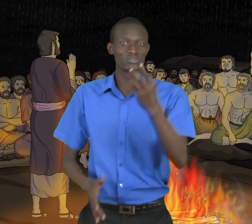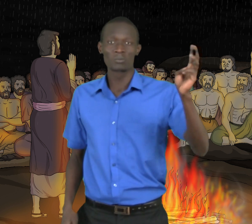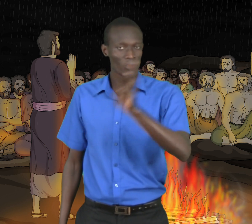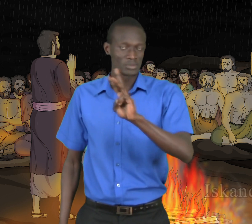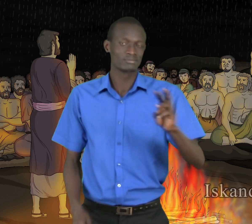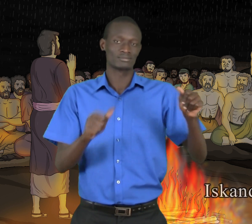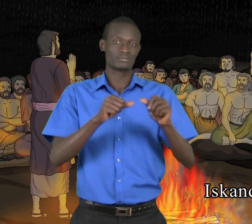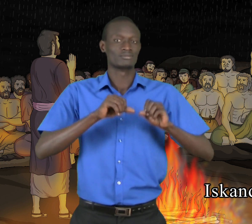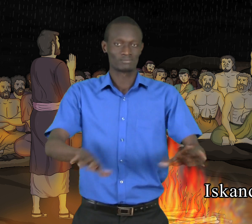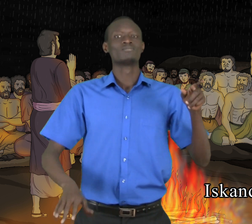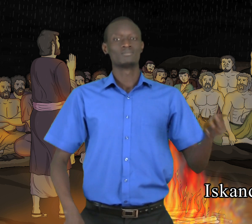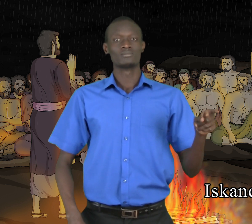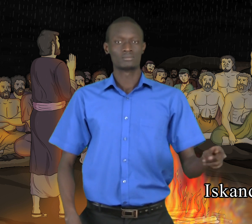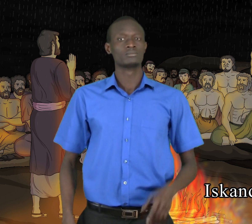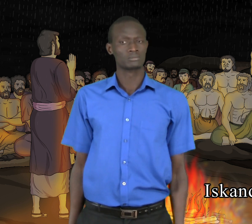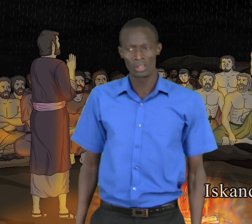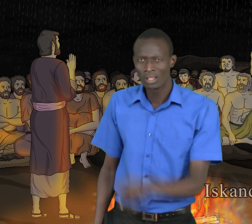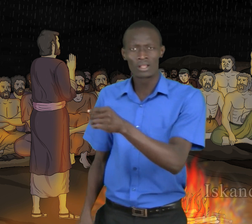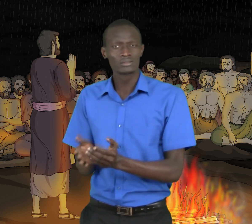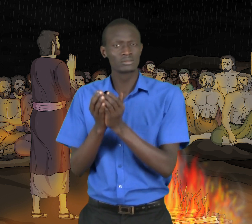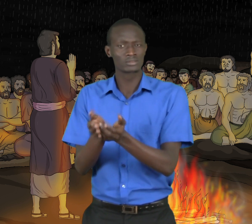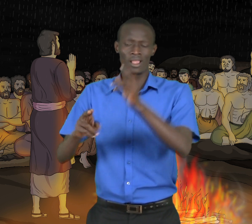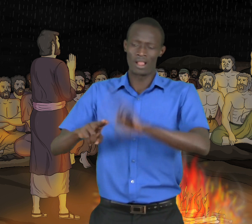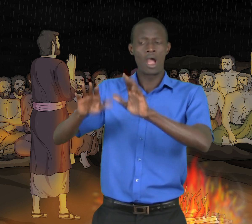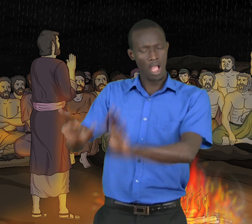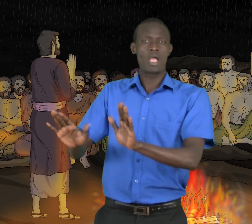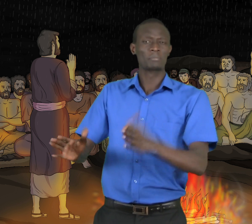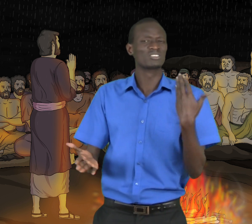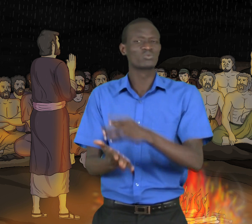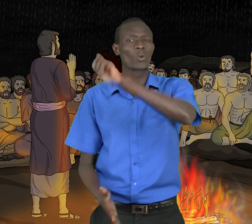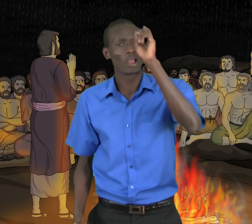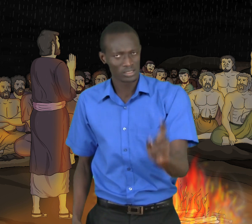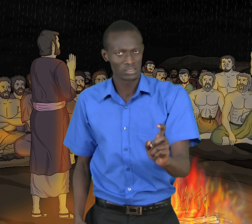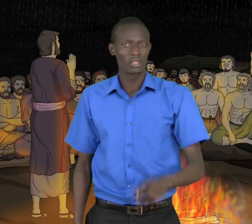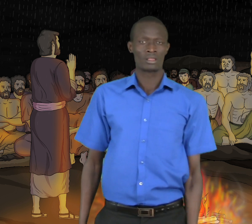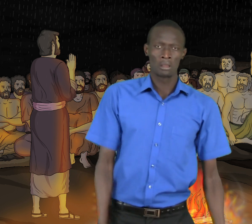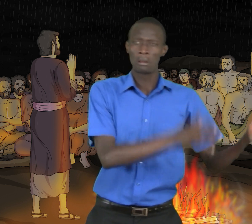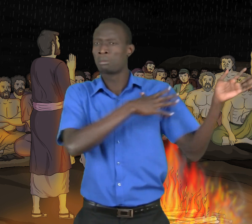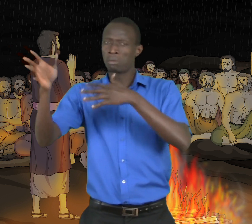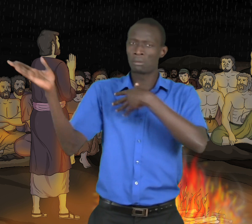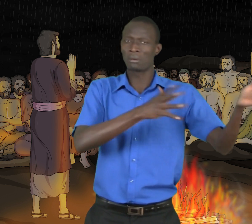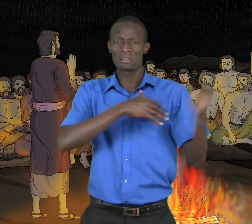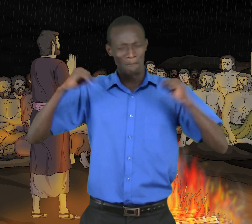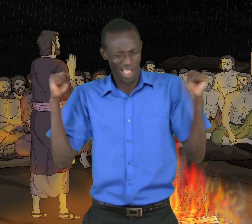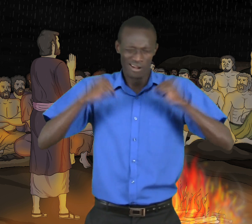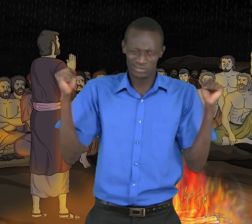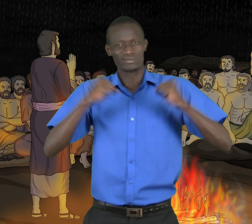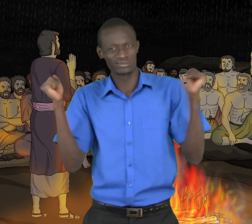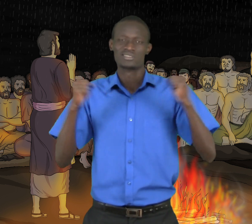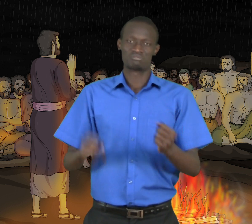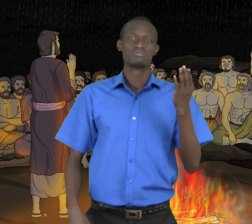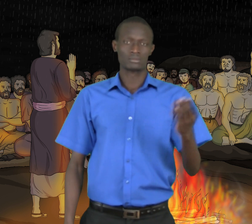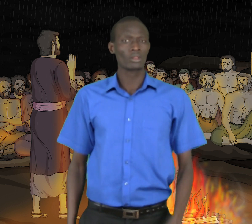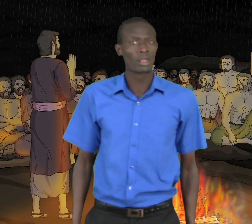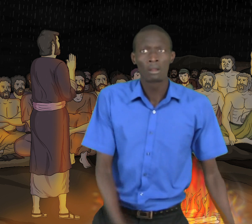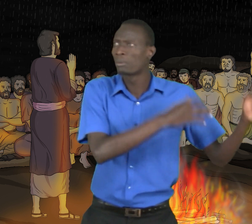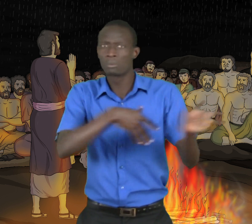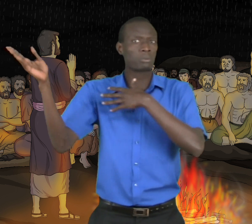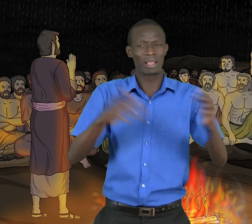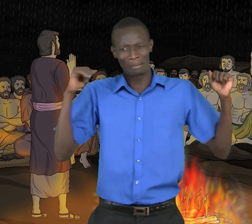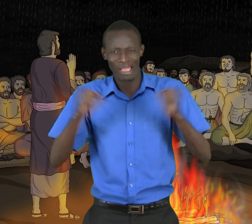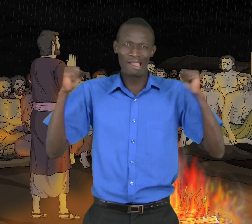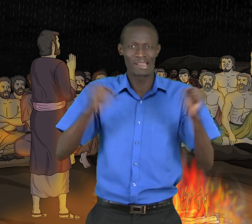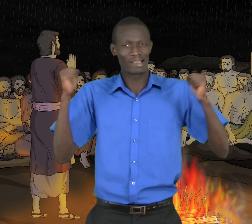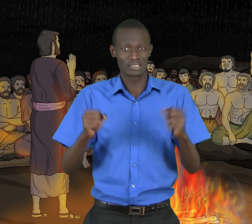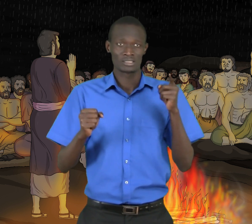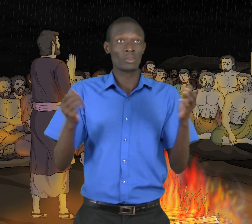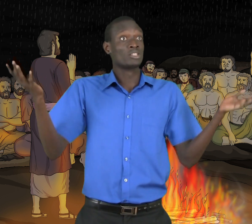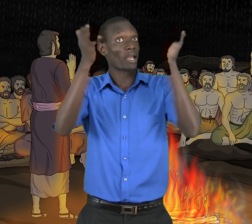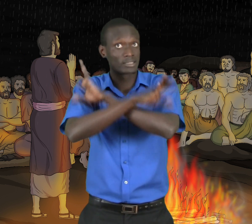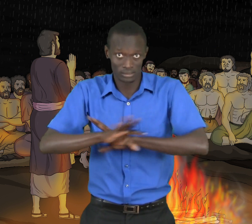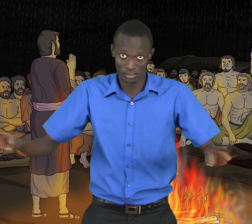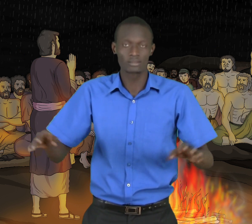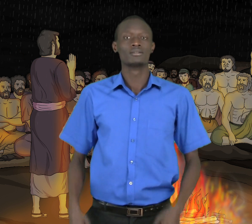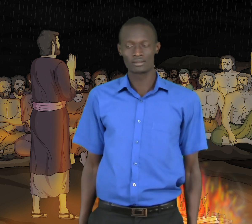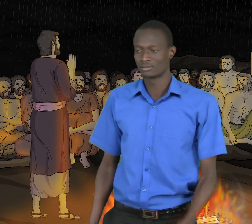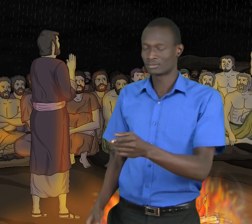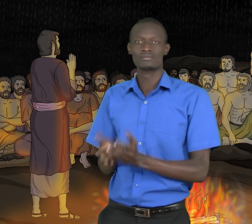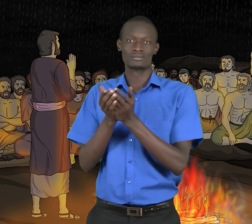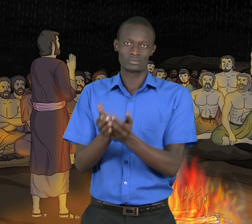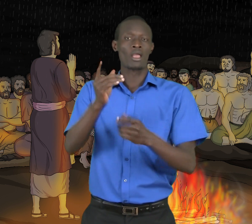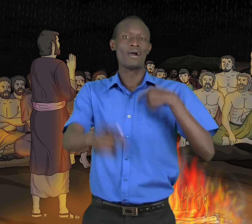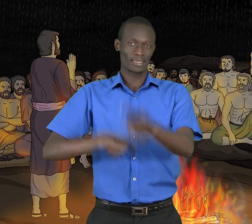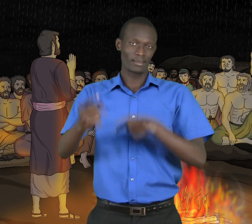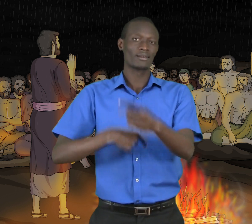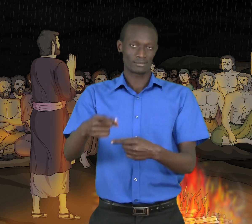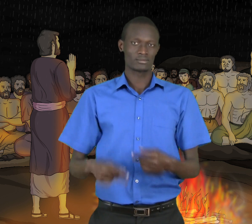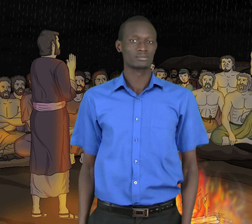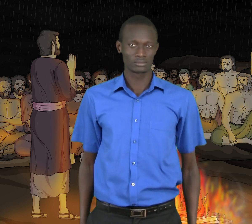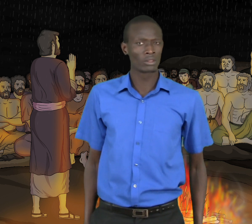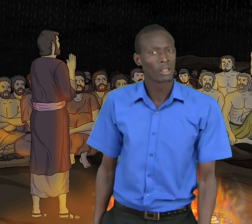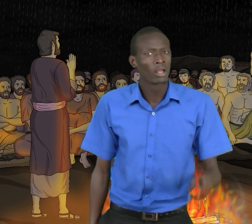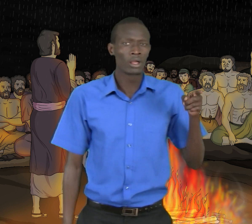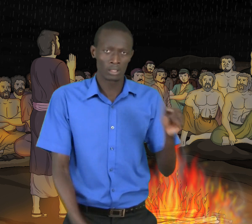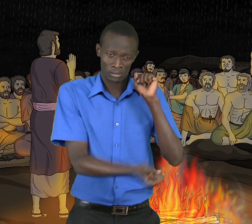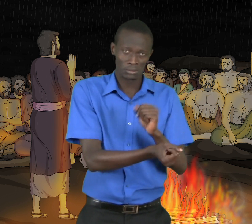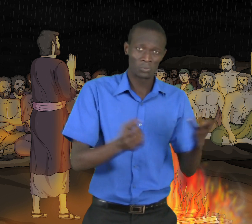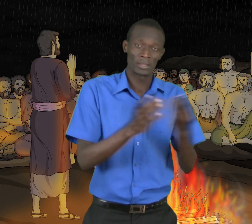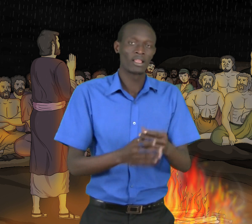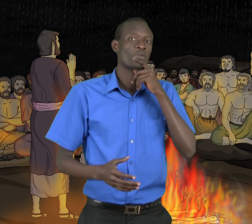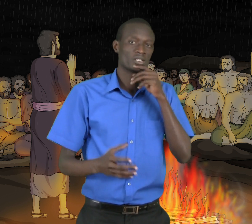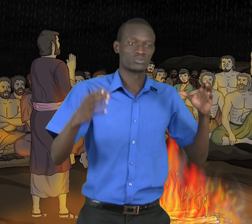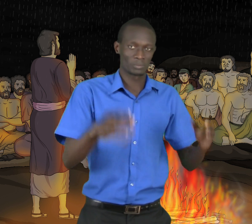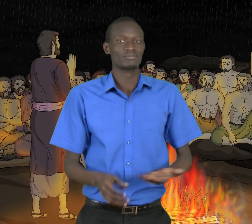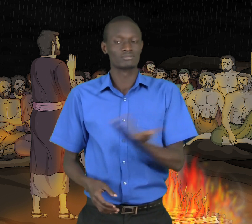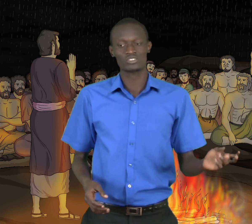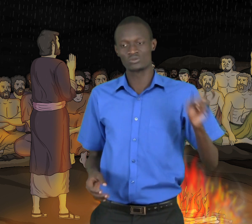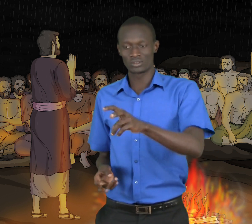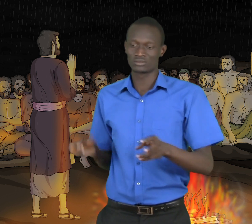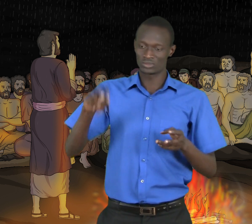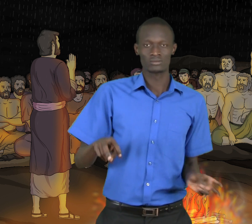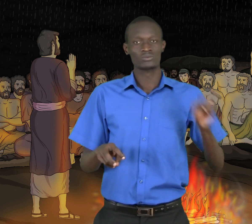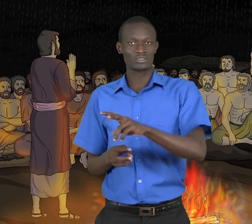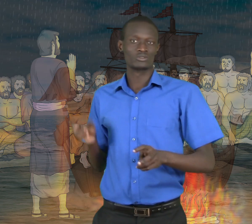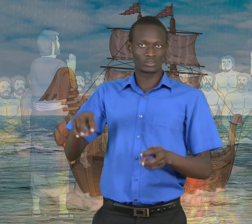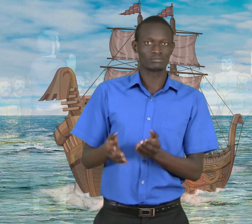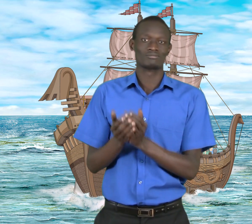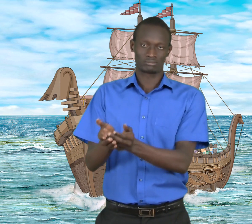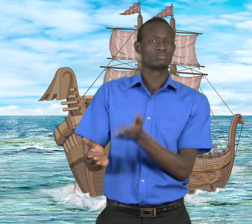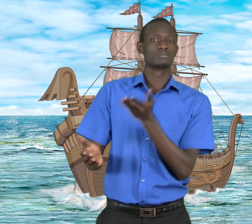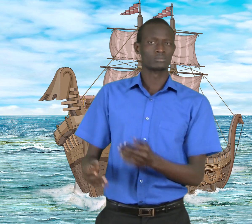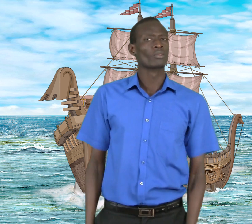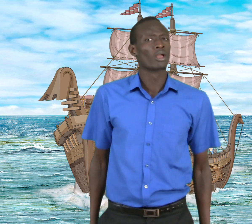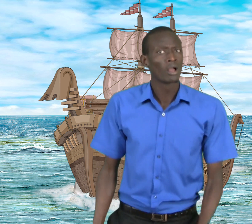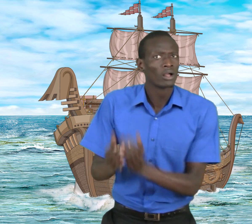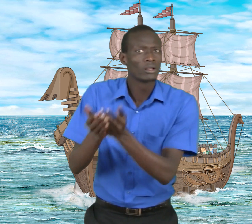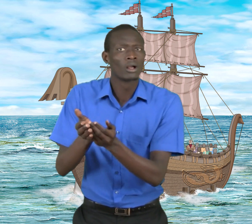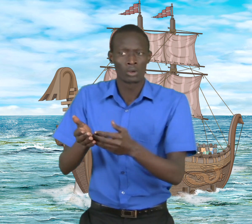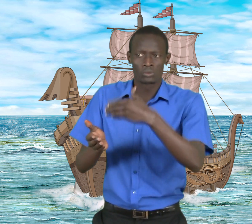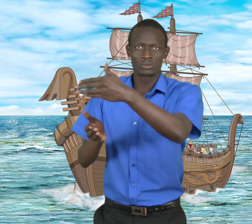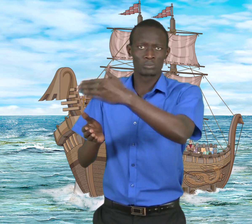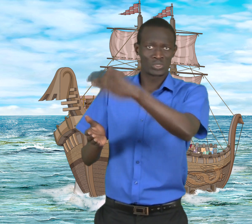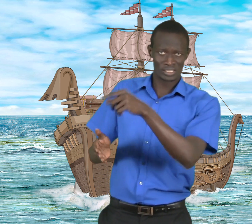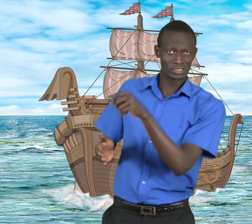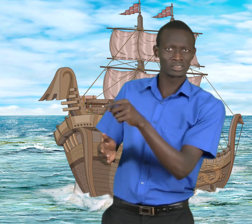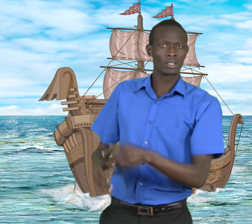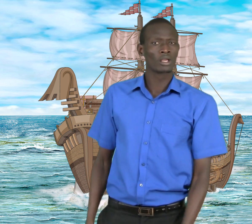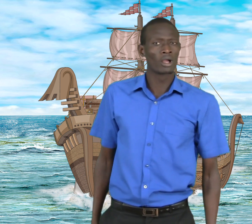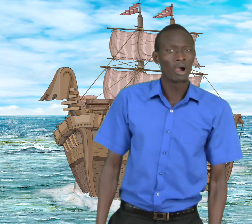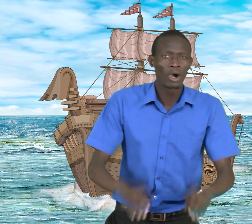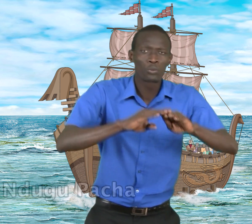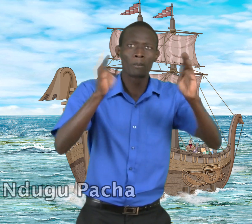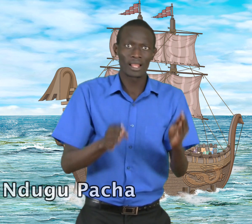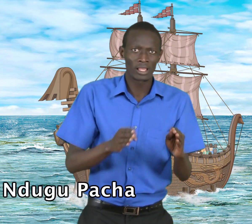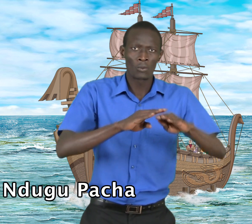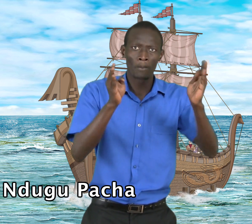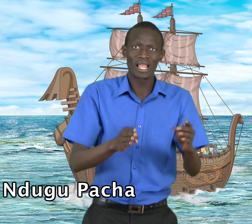After three months we set sail in an Alexandrian ship that had wintered in the island.